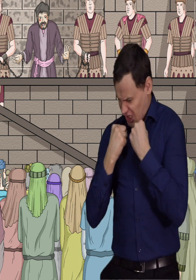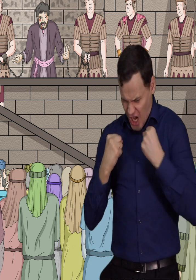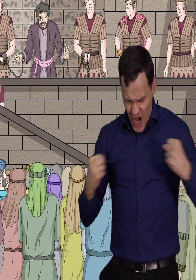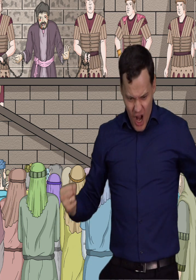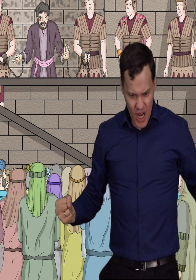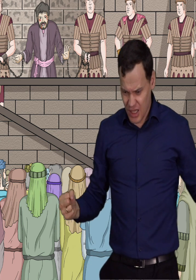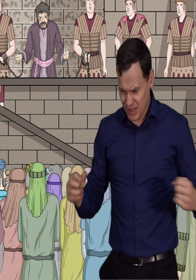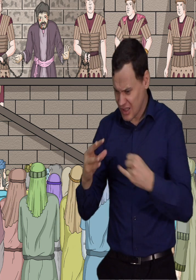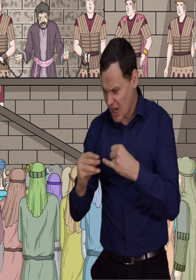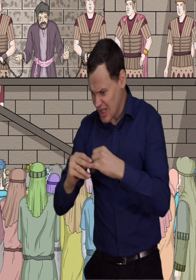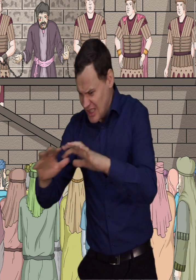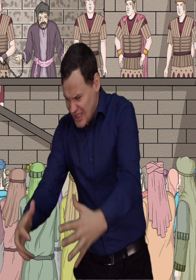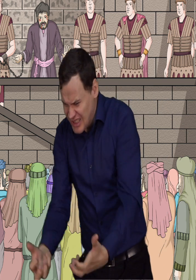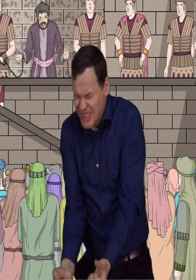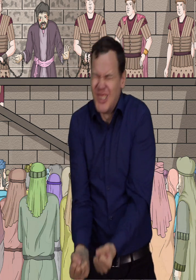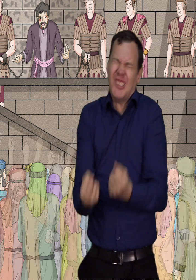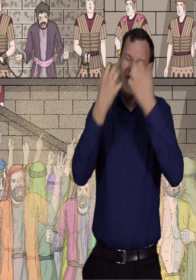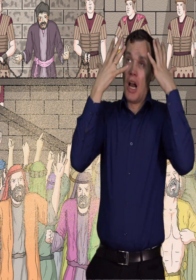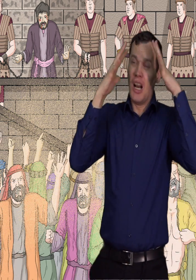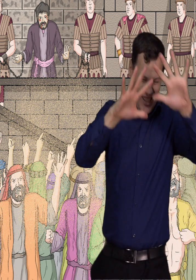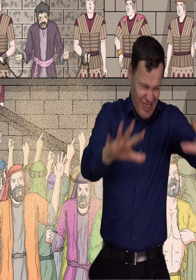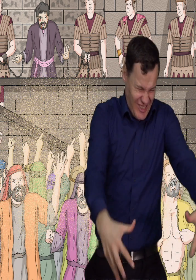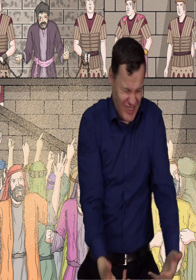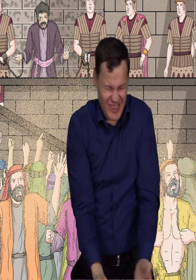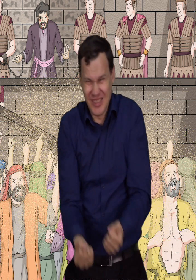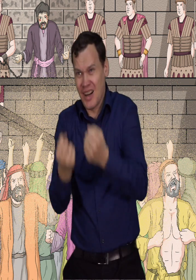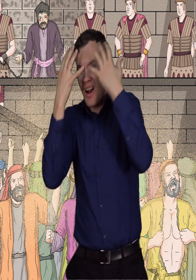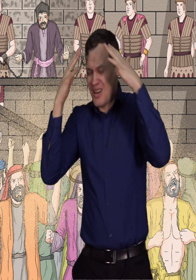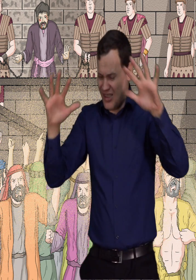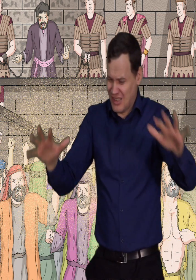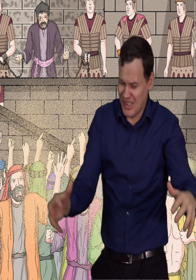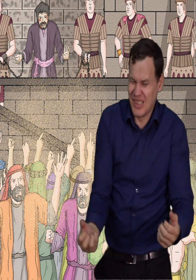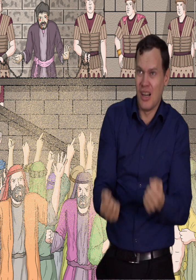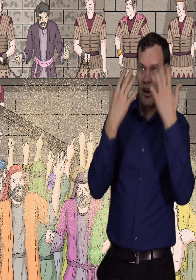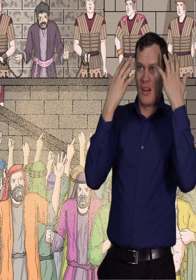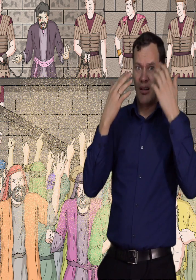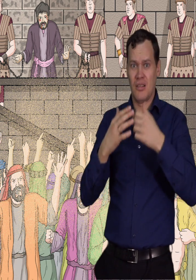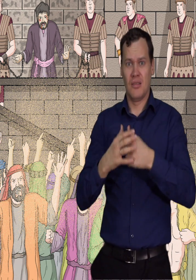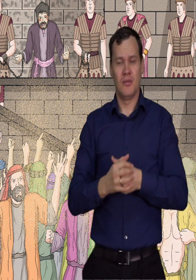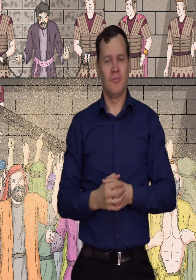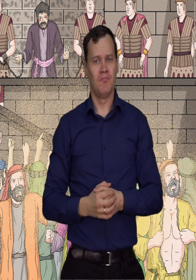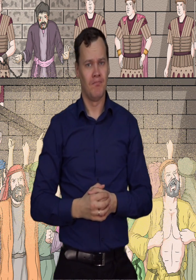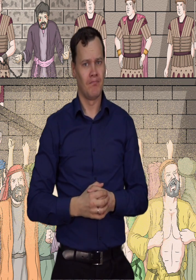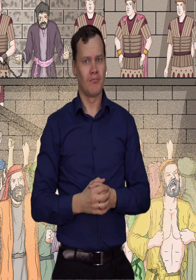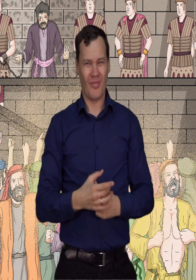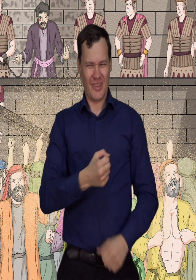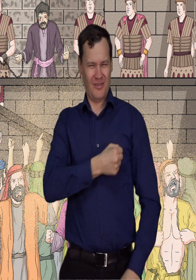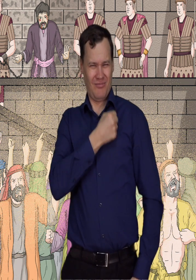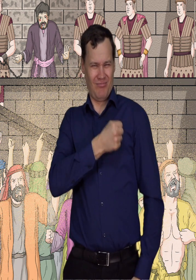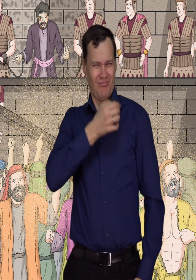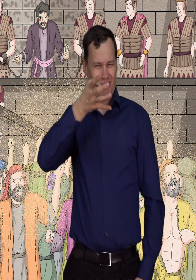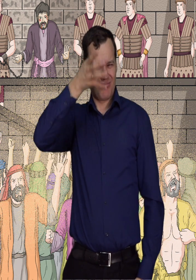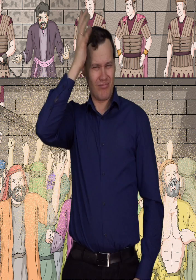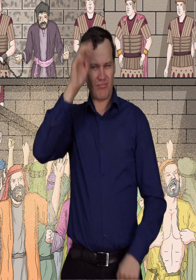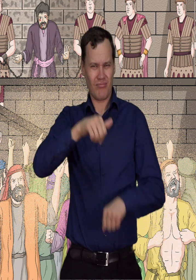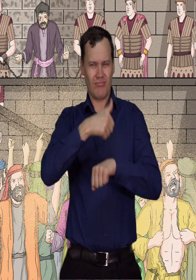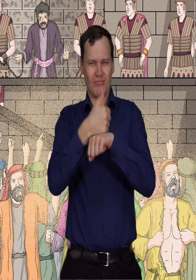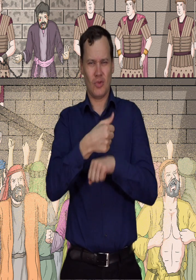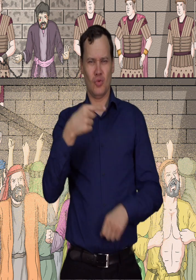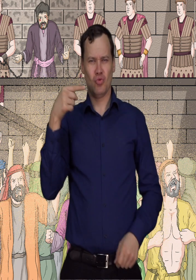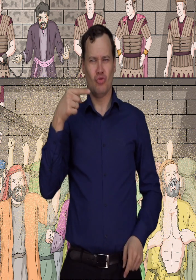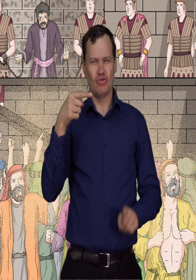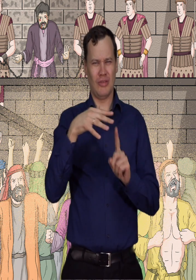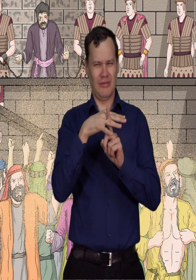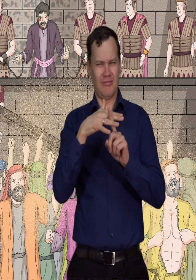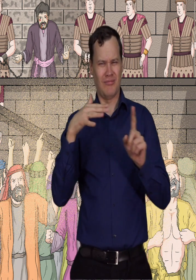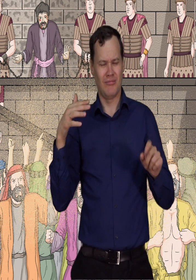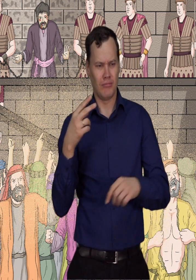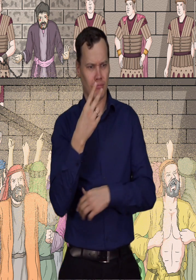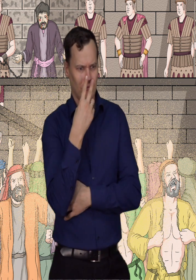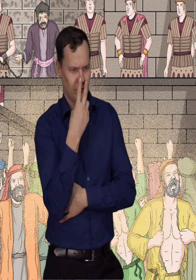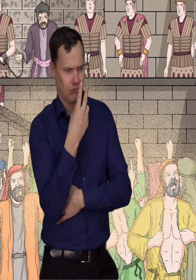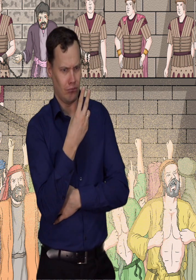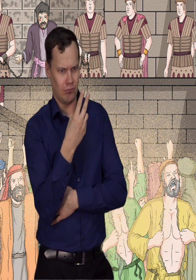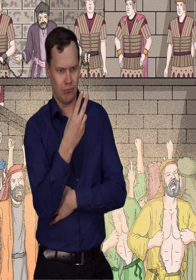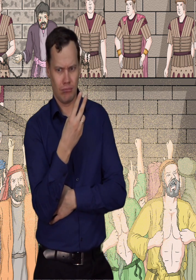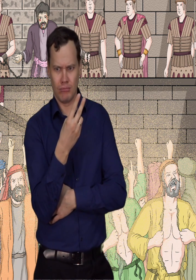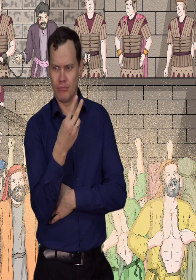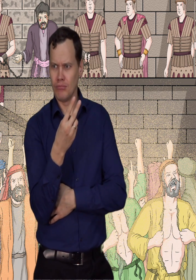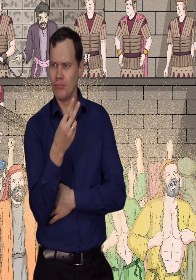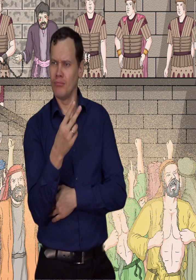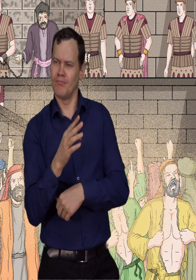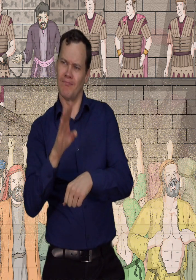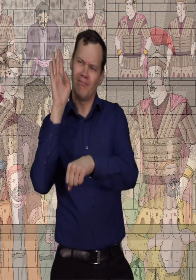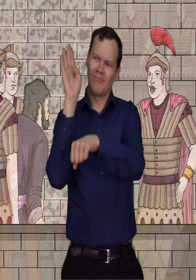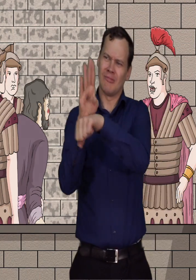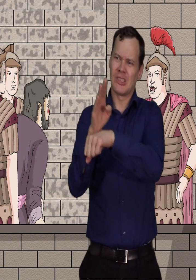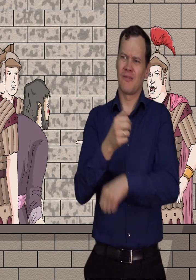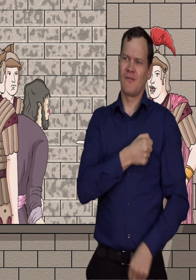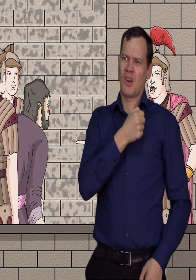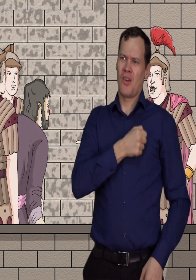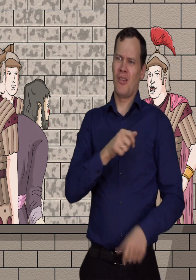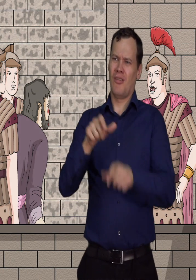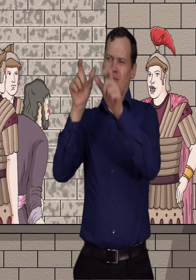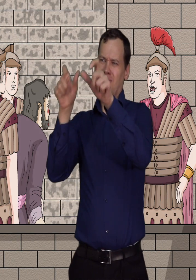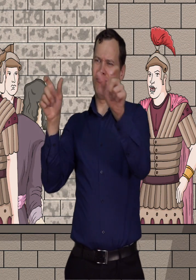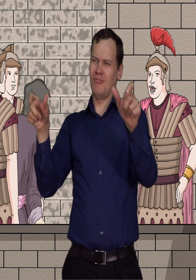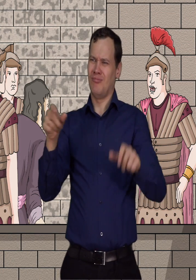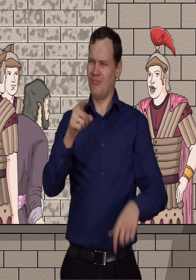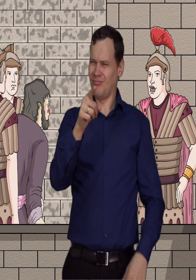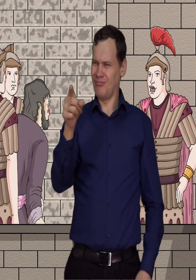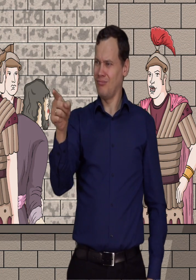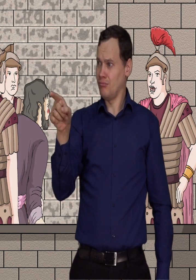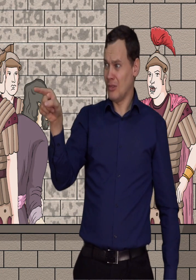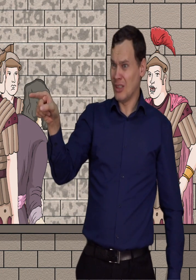Then they lifted up their voices and shouted, “Rid the earth of him! He is not fit to live!”